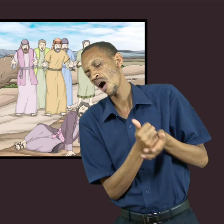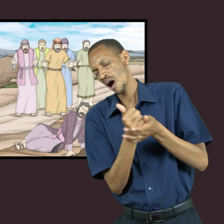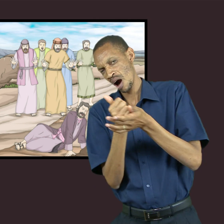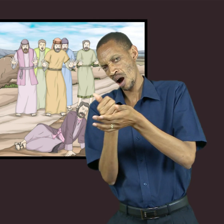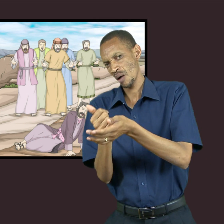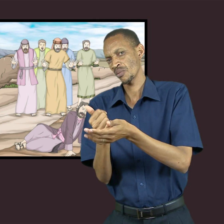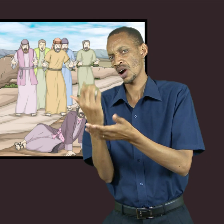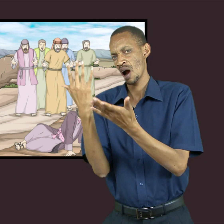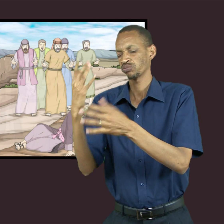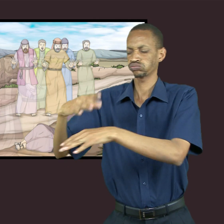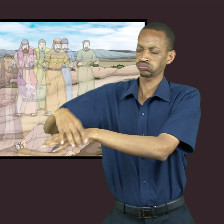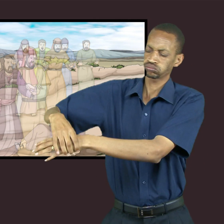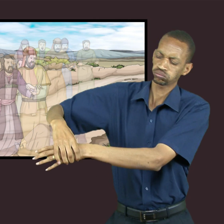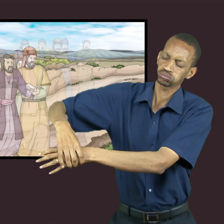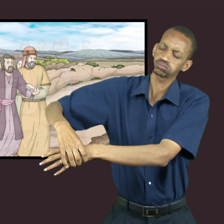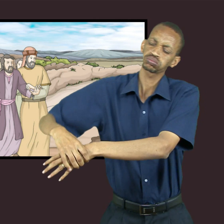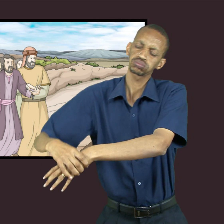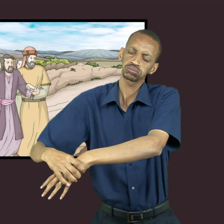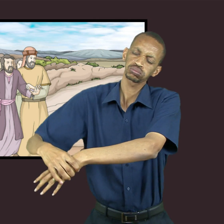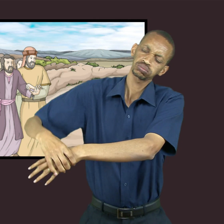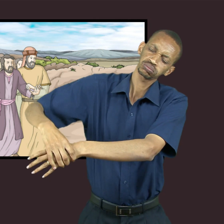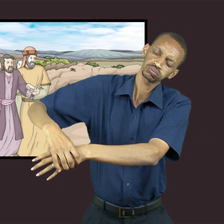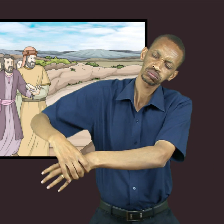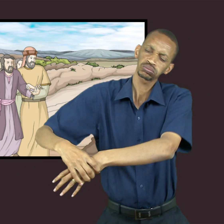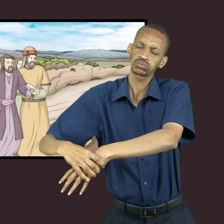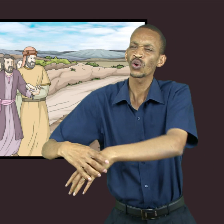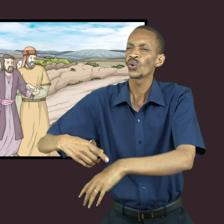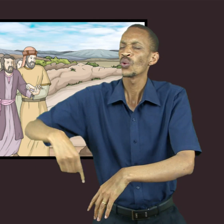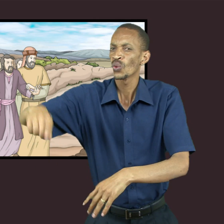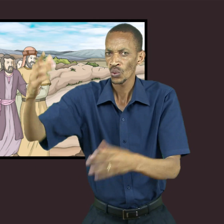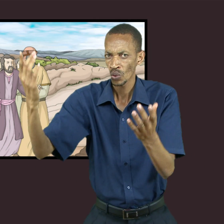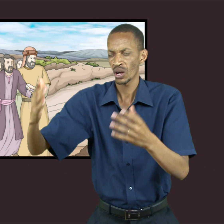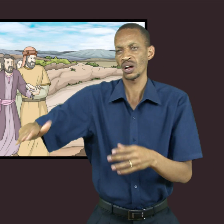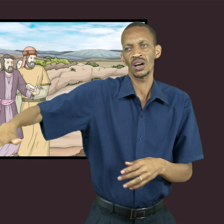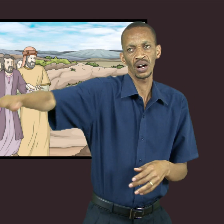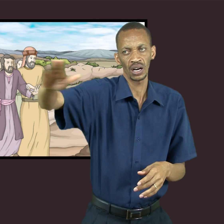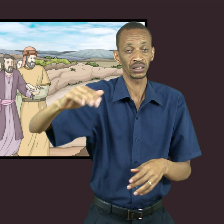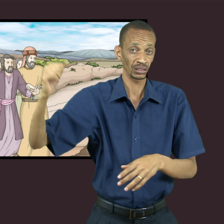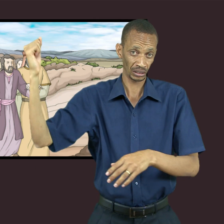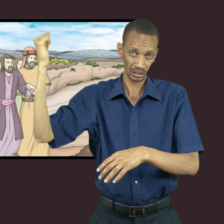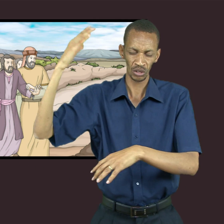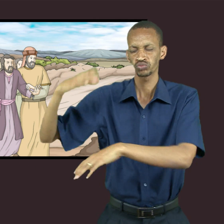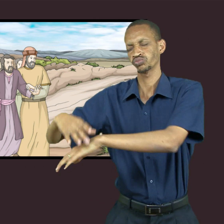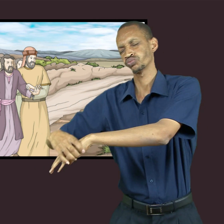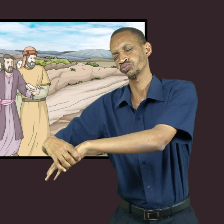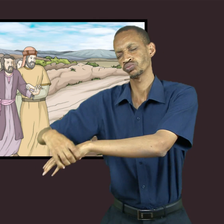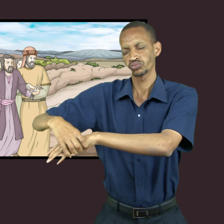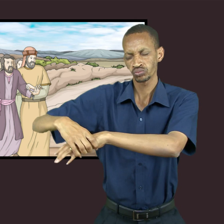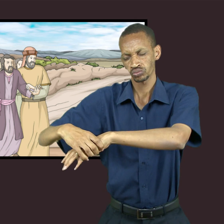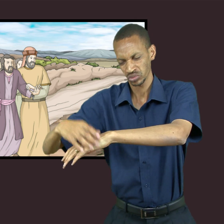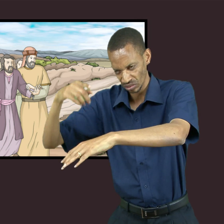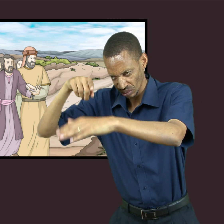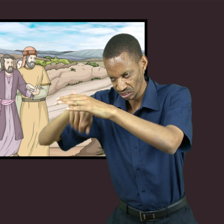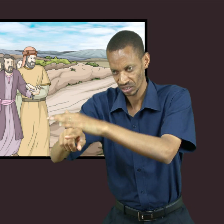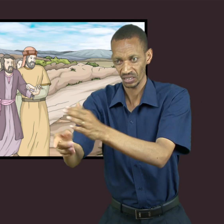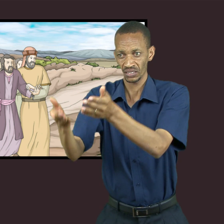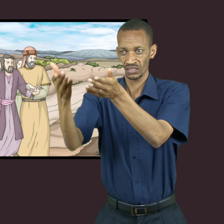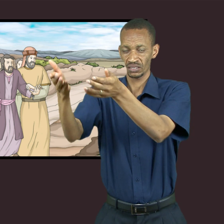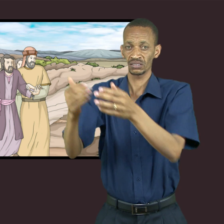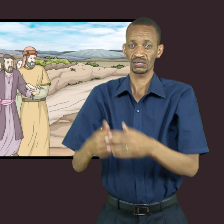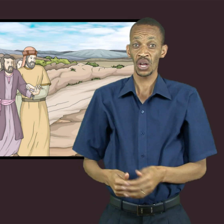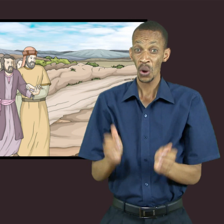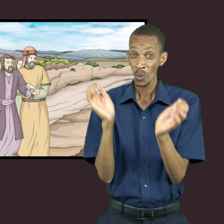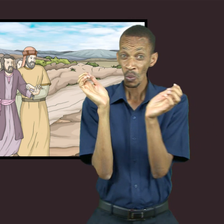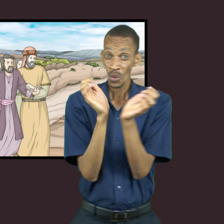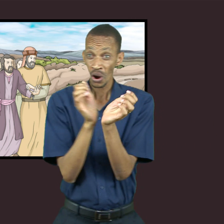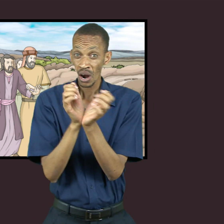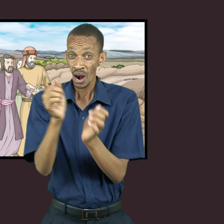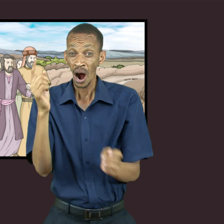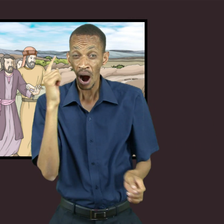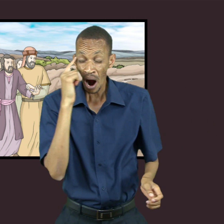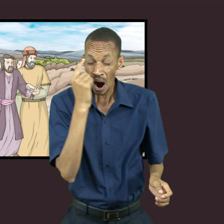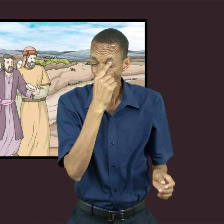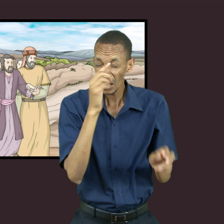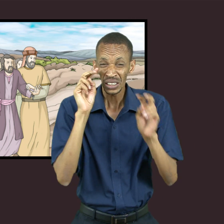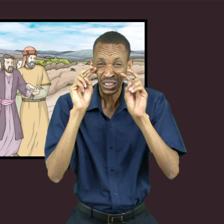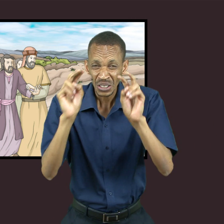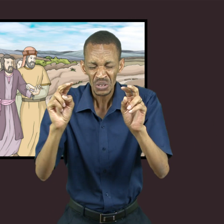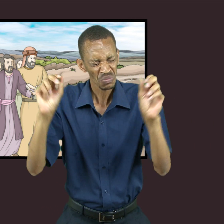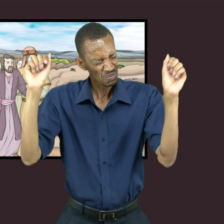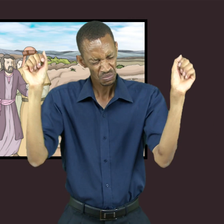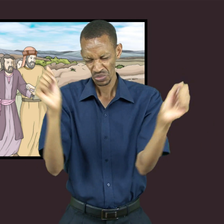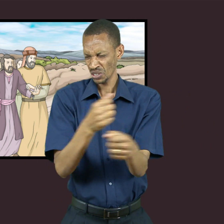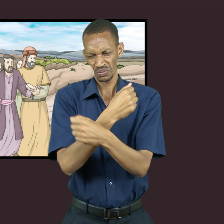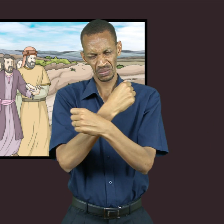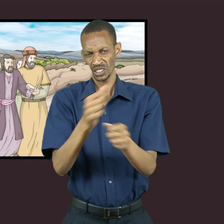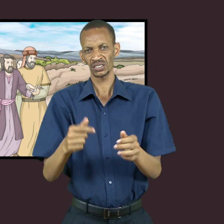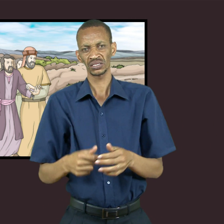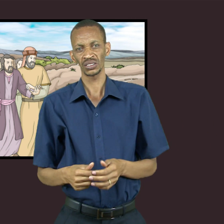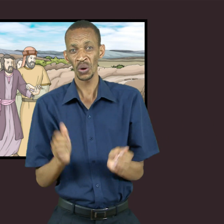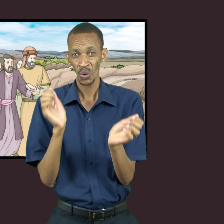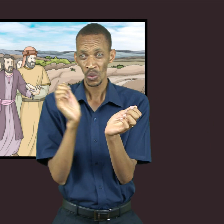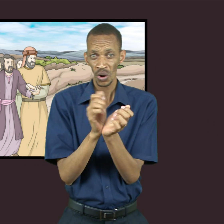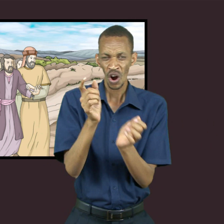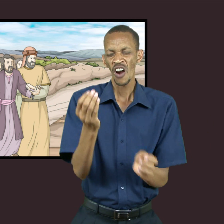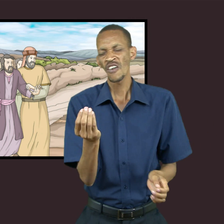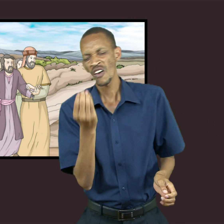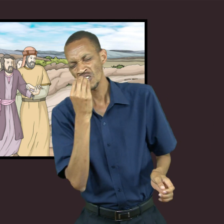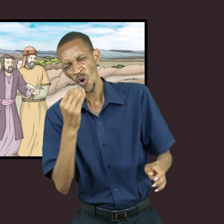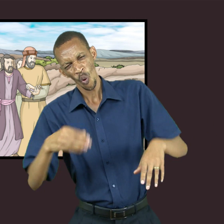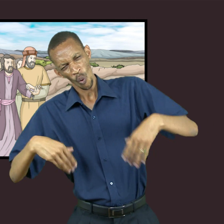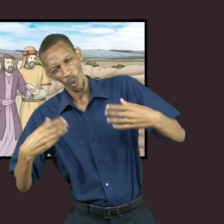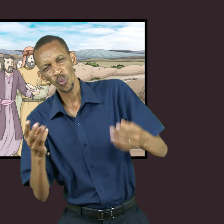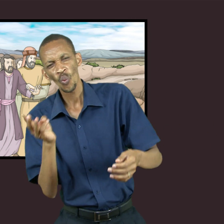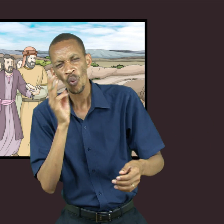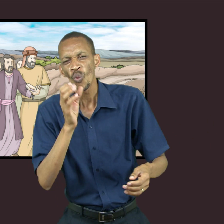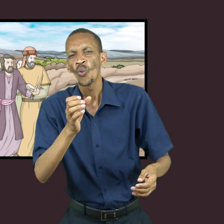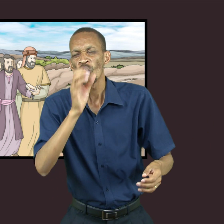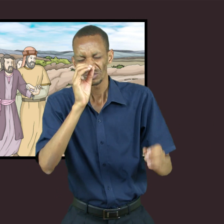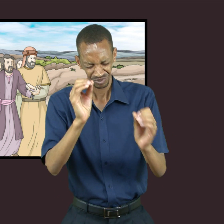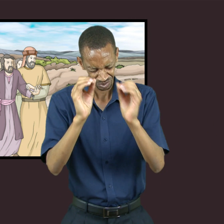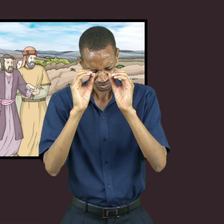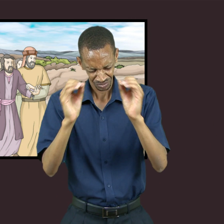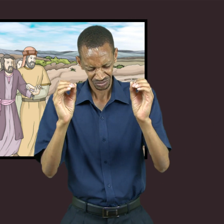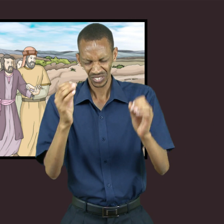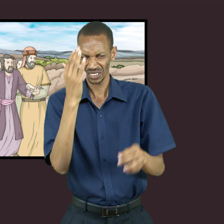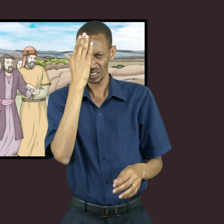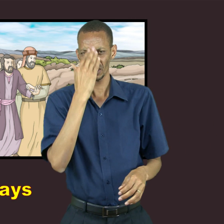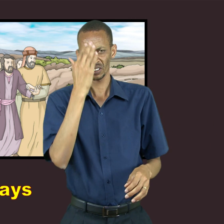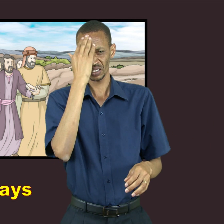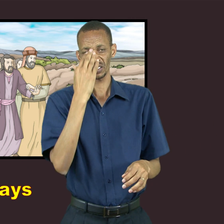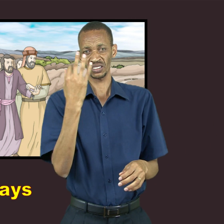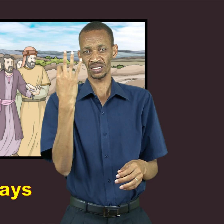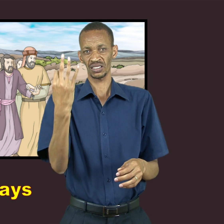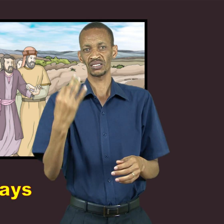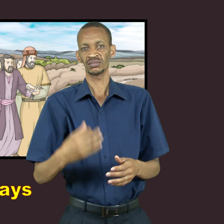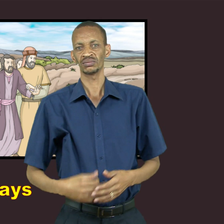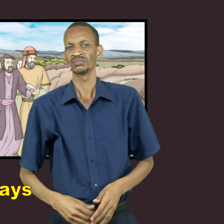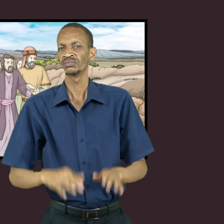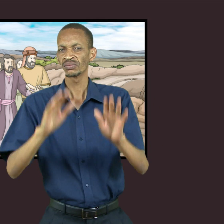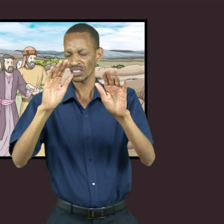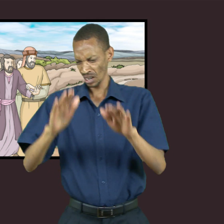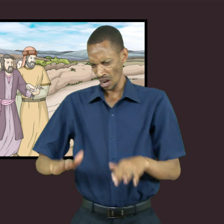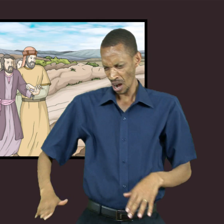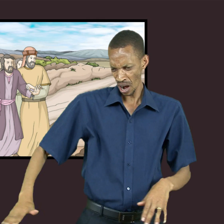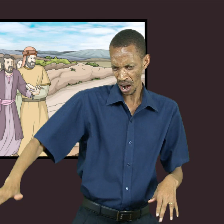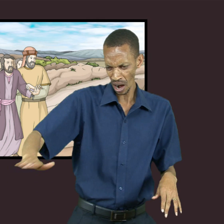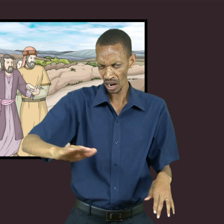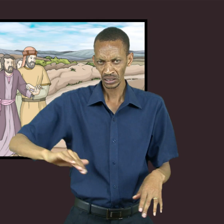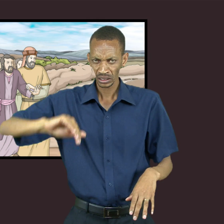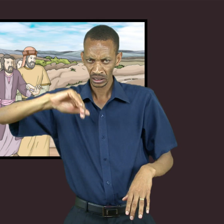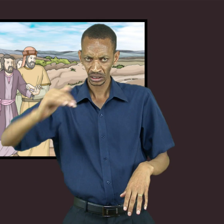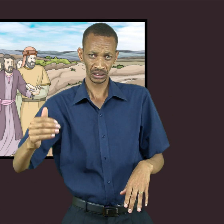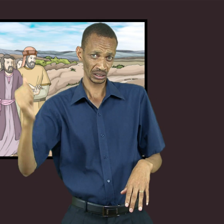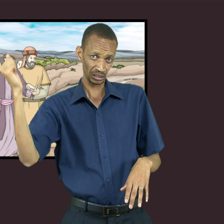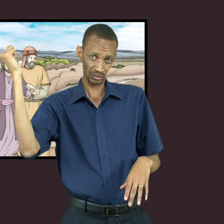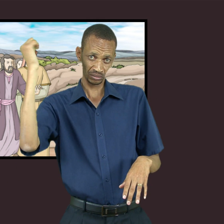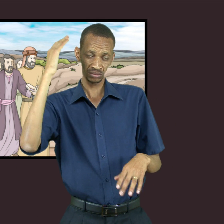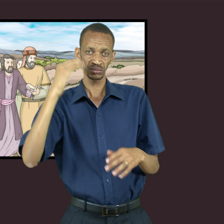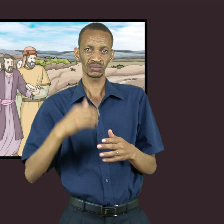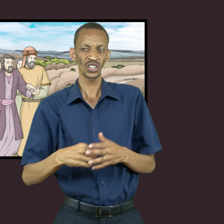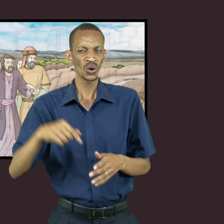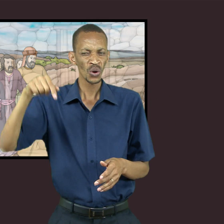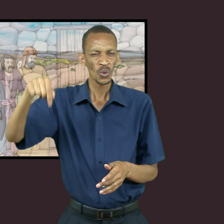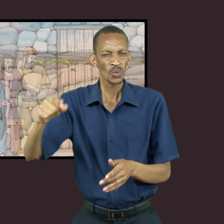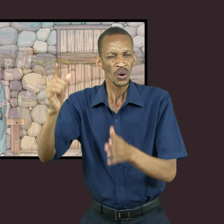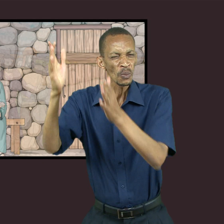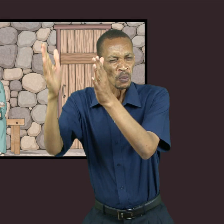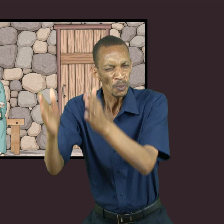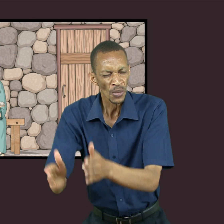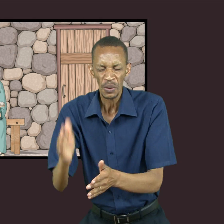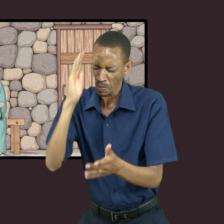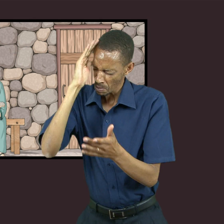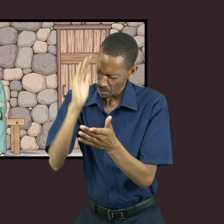So they led him by the hand into Damascus. For three days he was without sight, and he did not eat or drink anything.